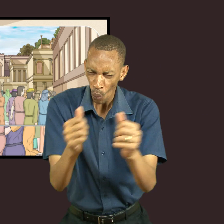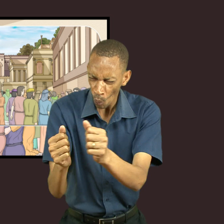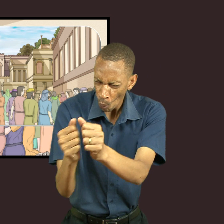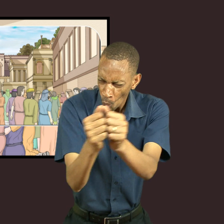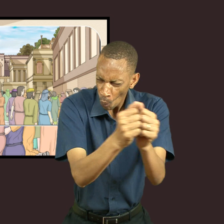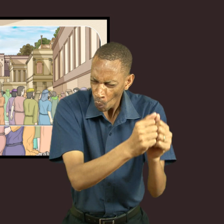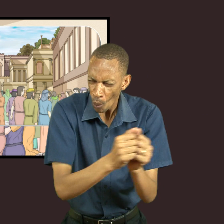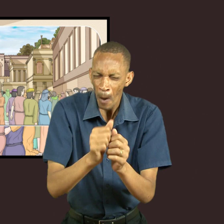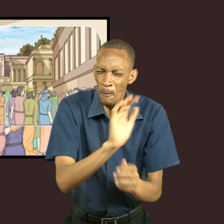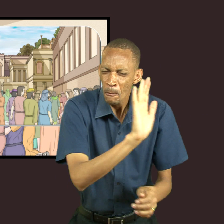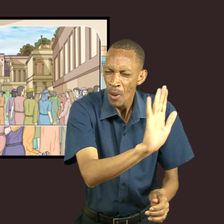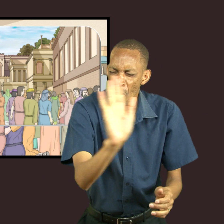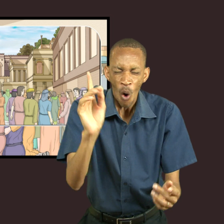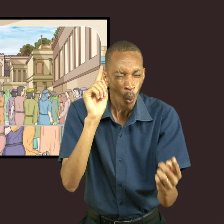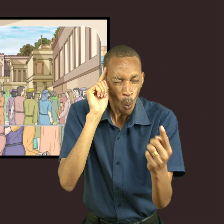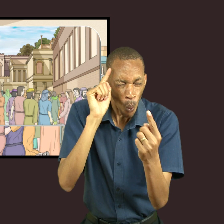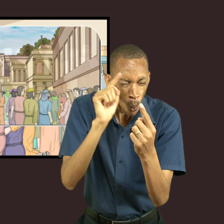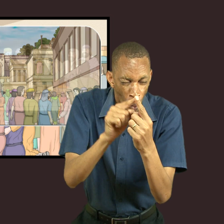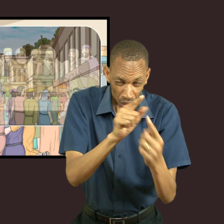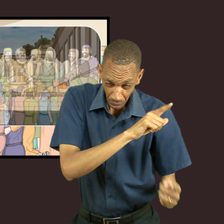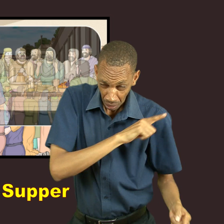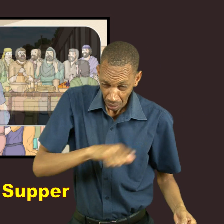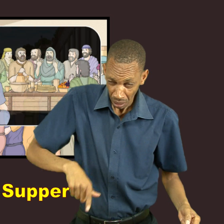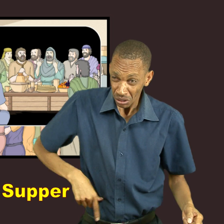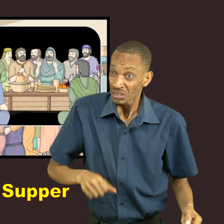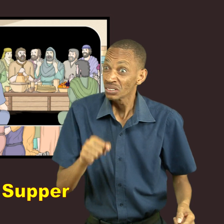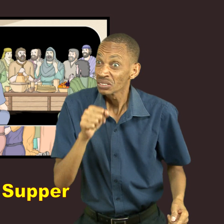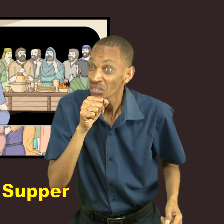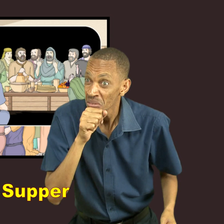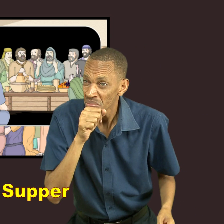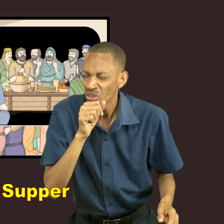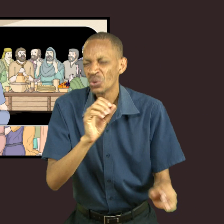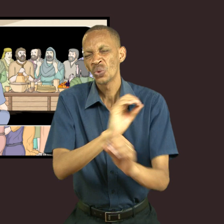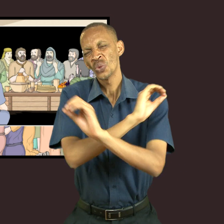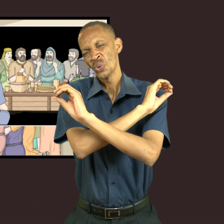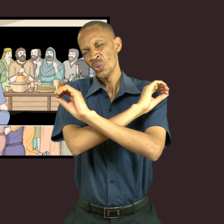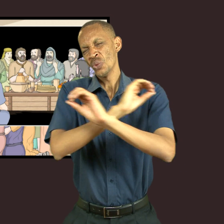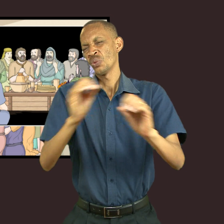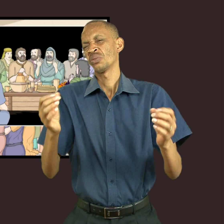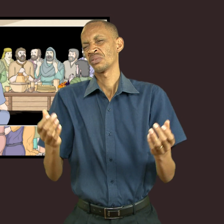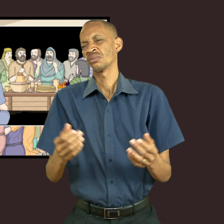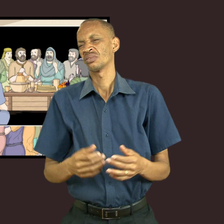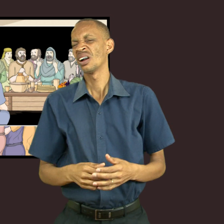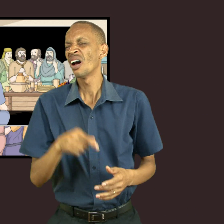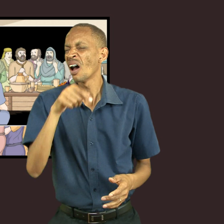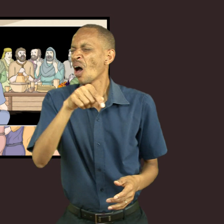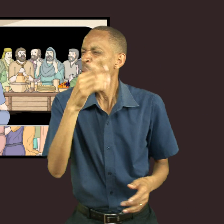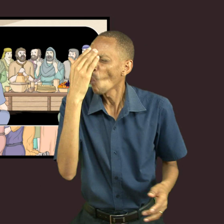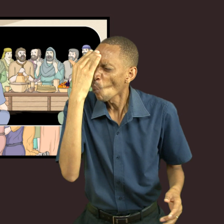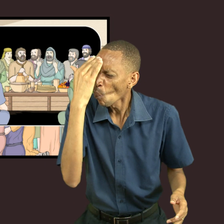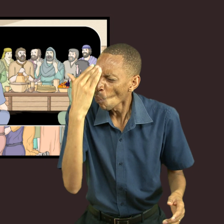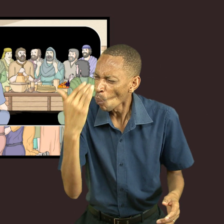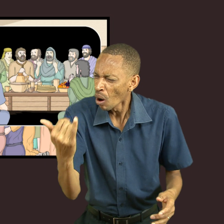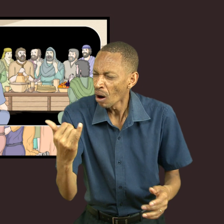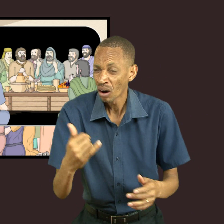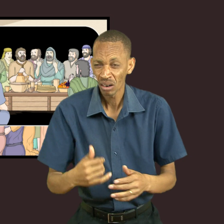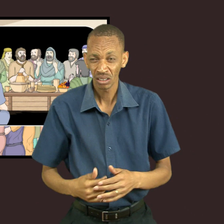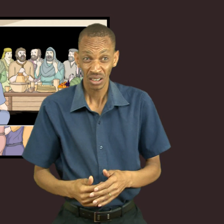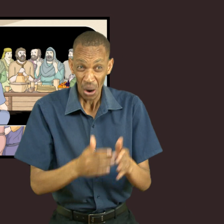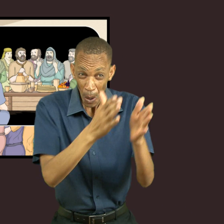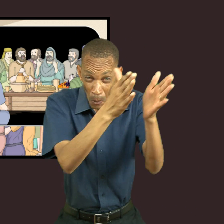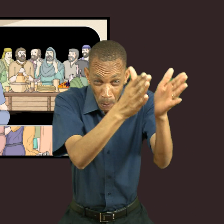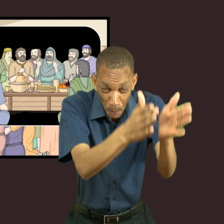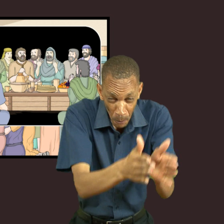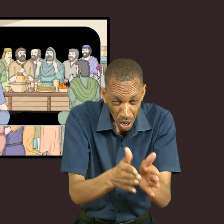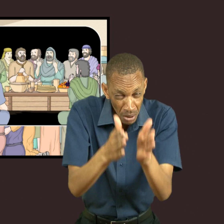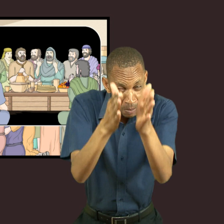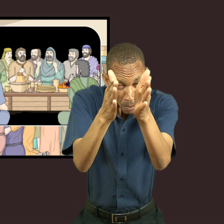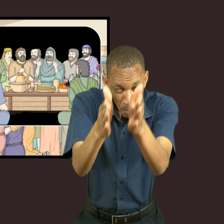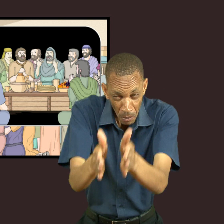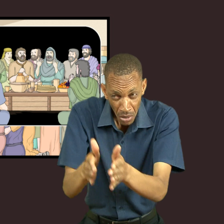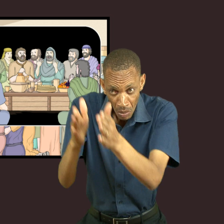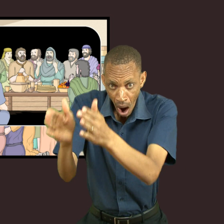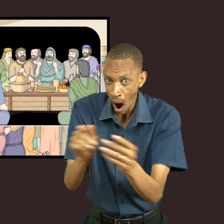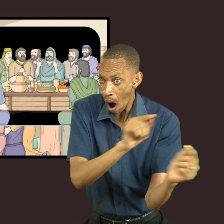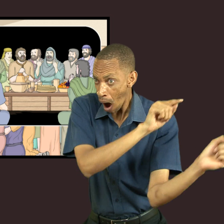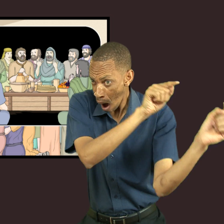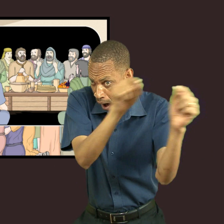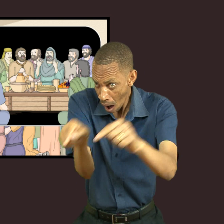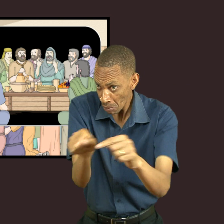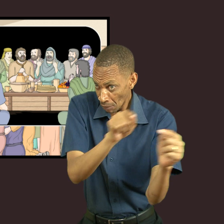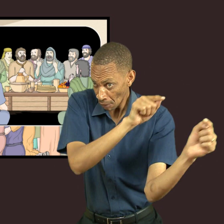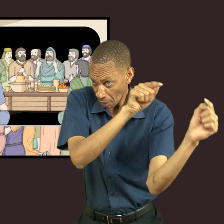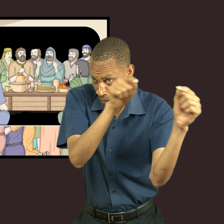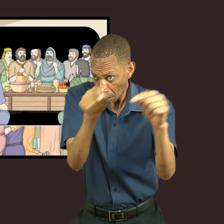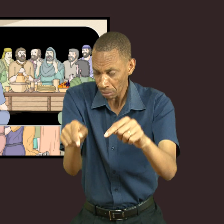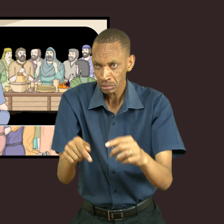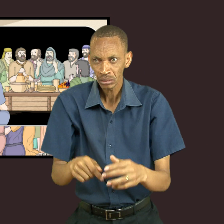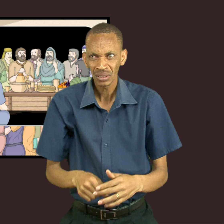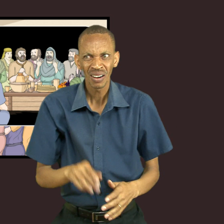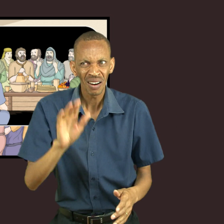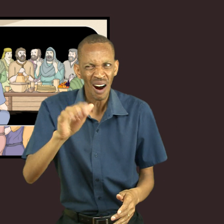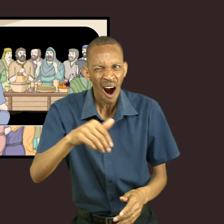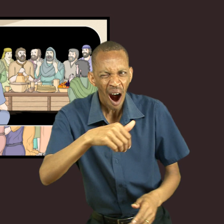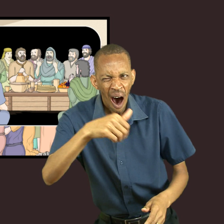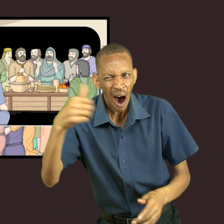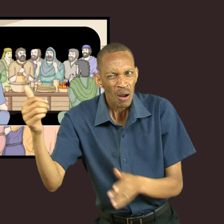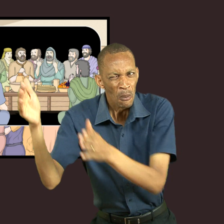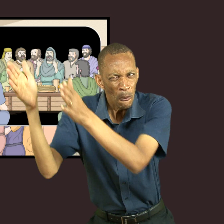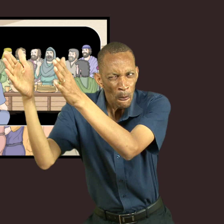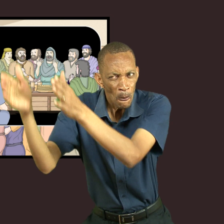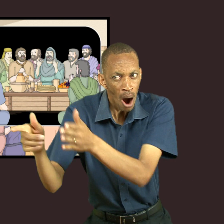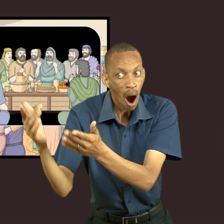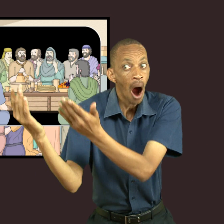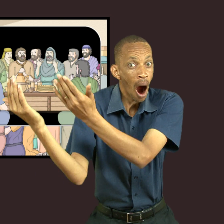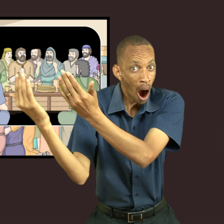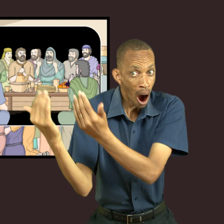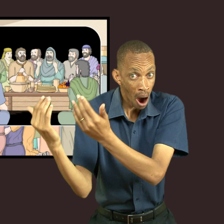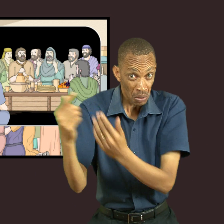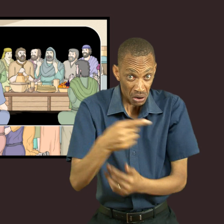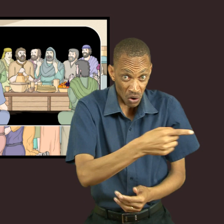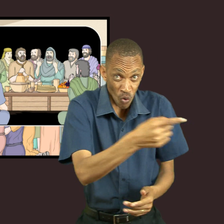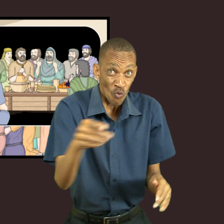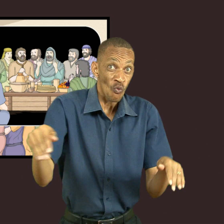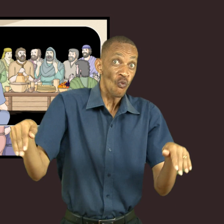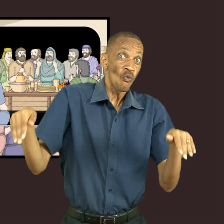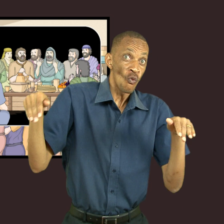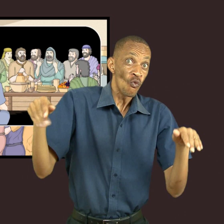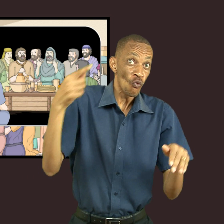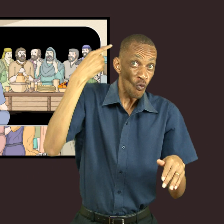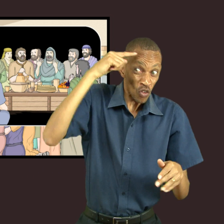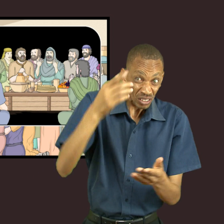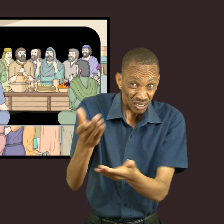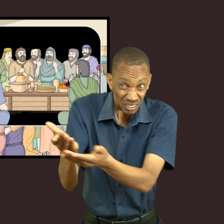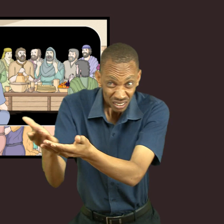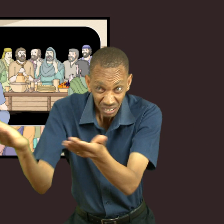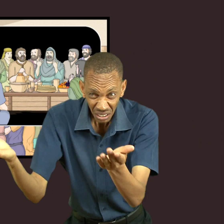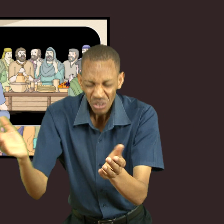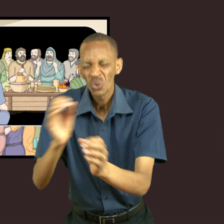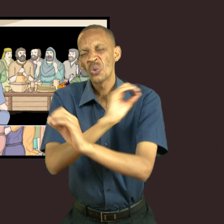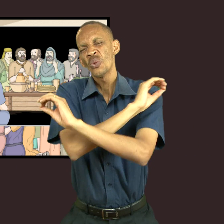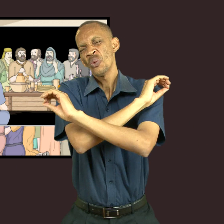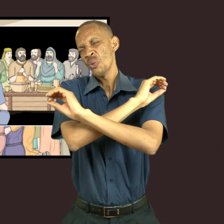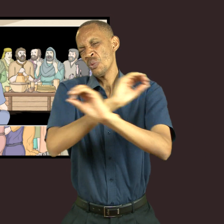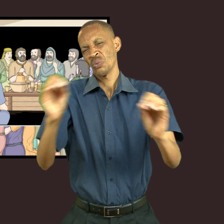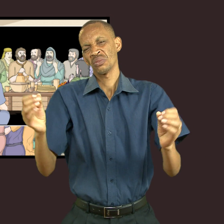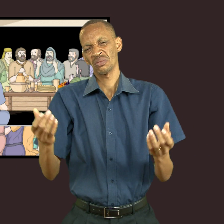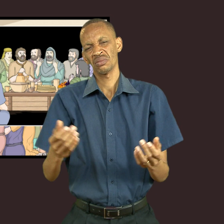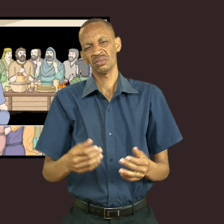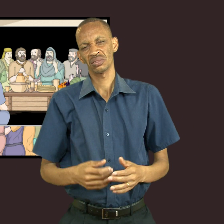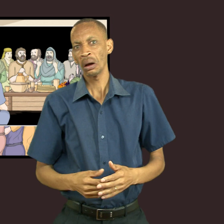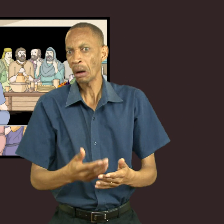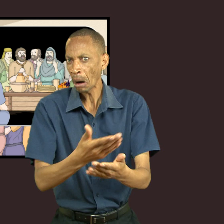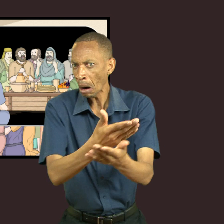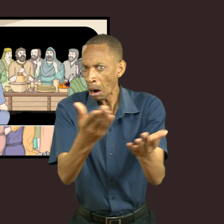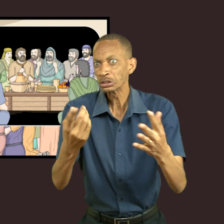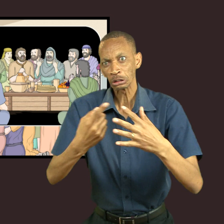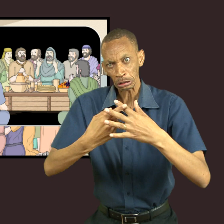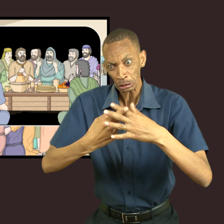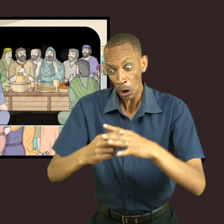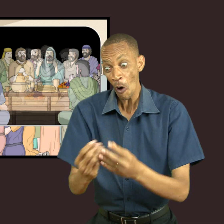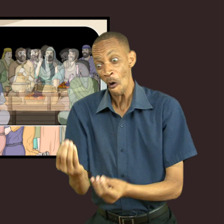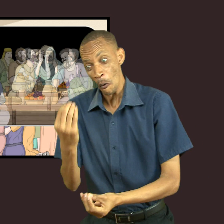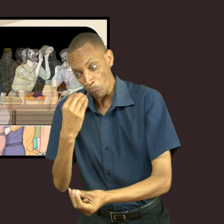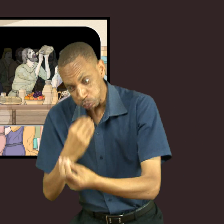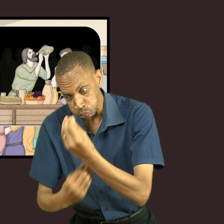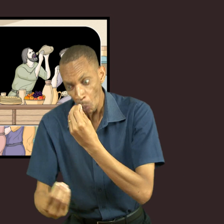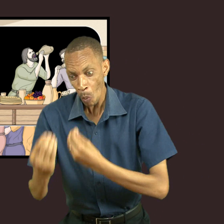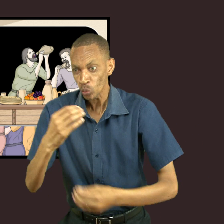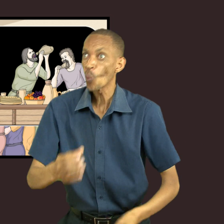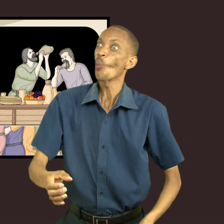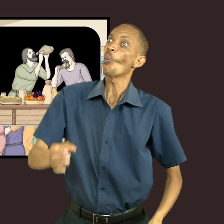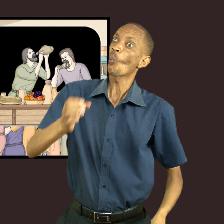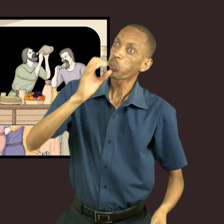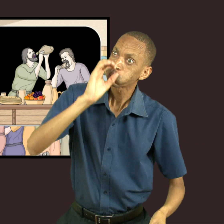Now then, when you come together, it is not the Lord’s Supper you eat.